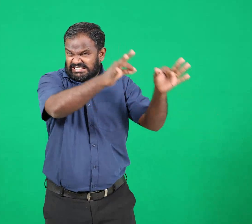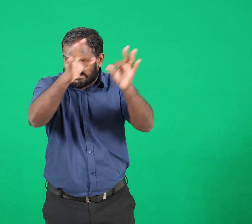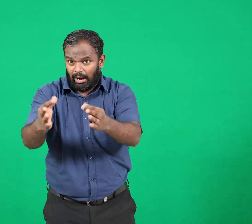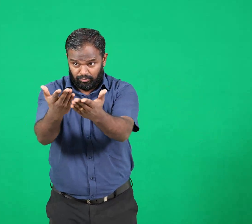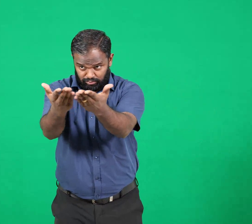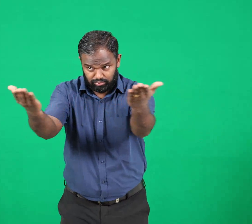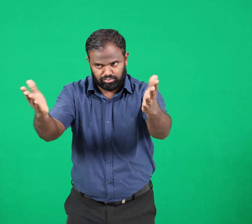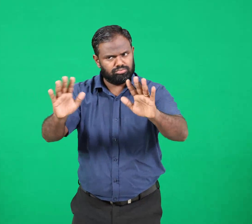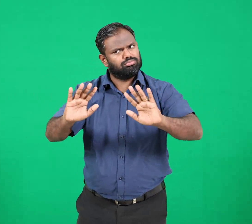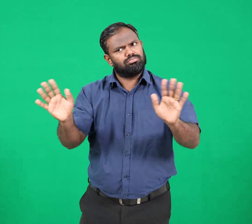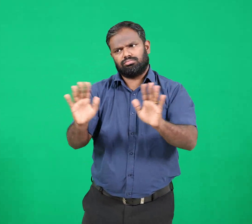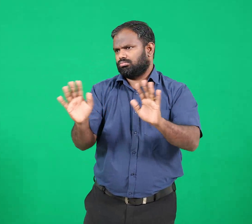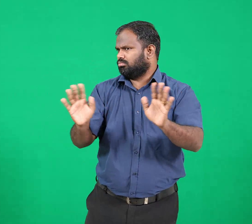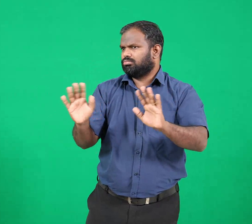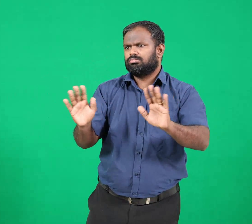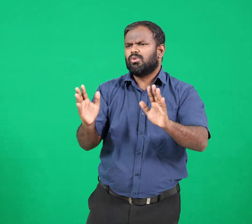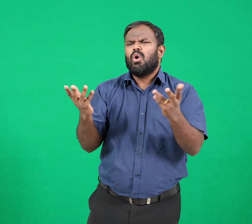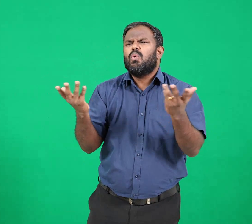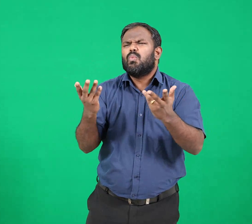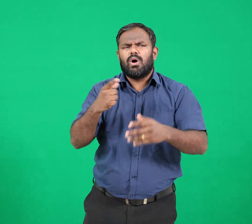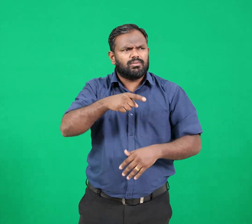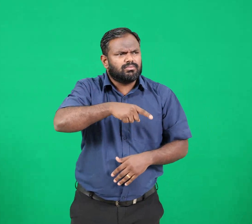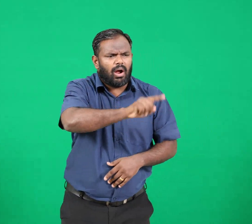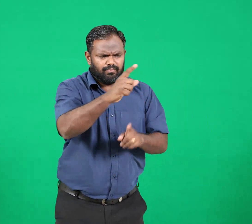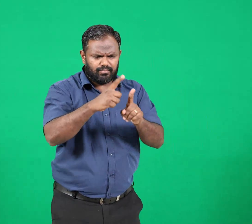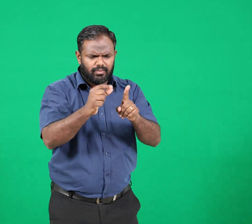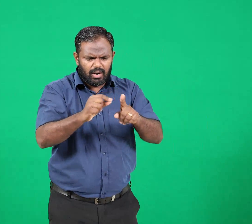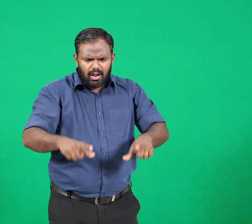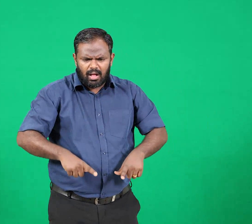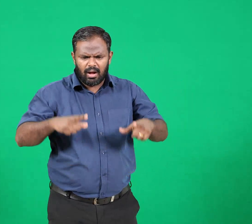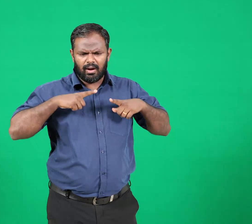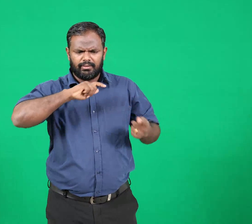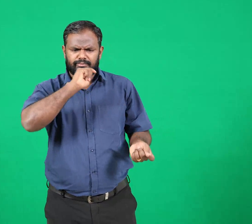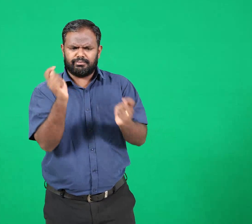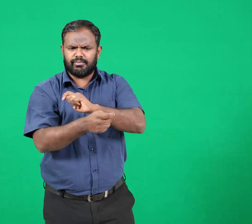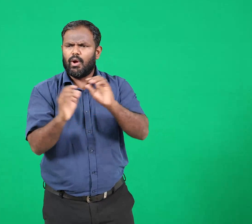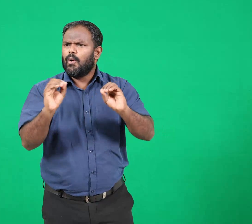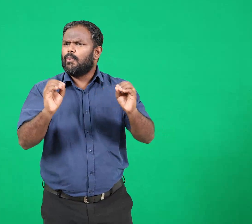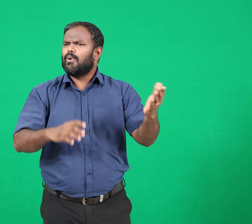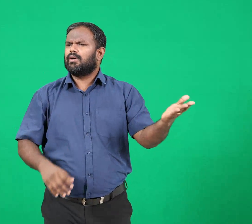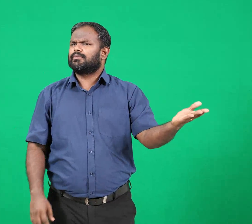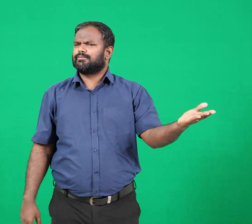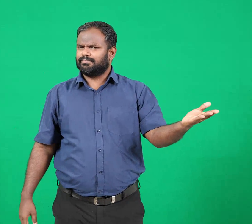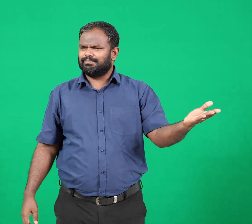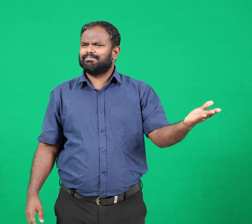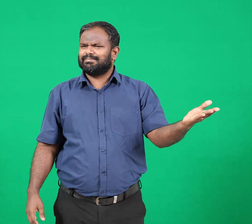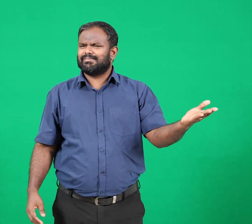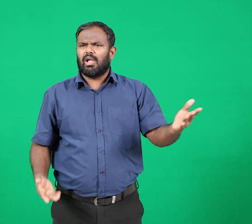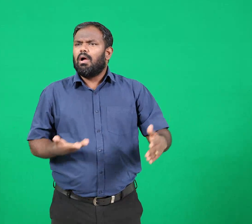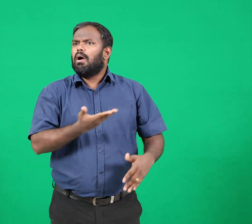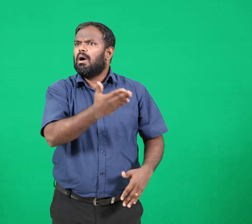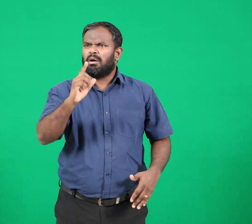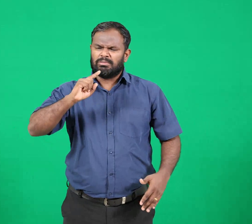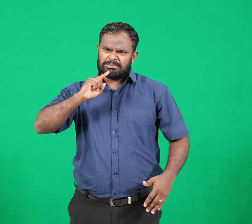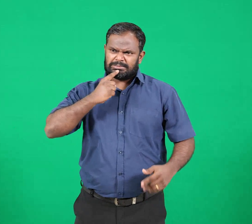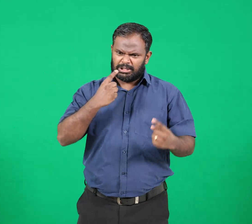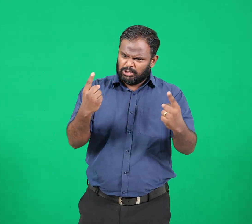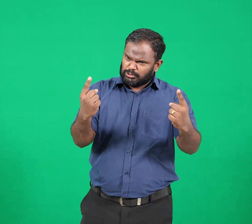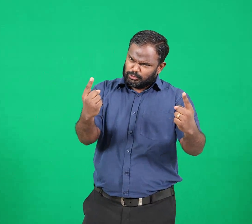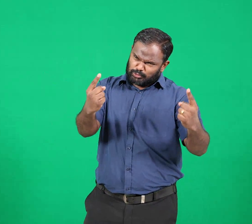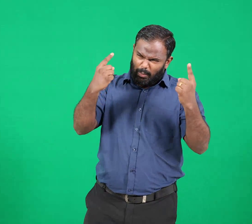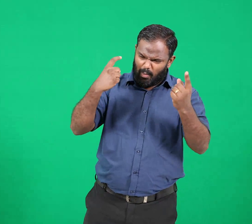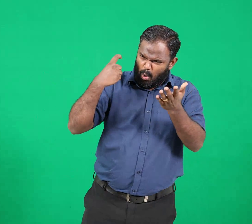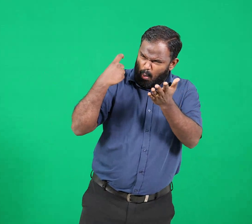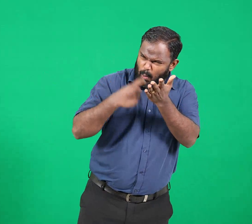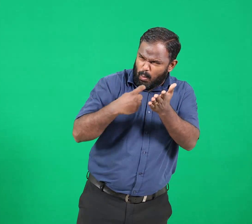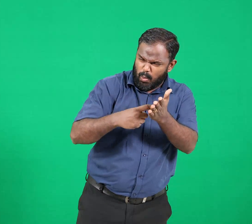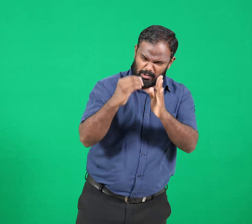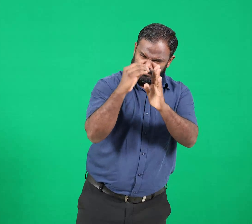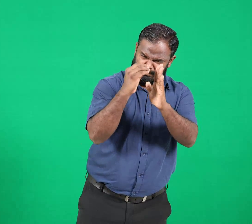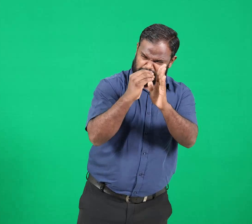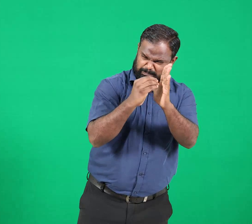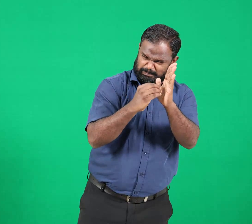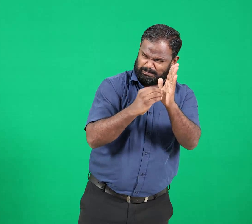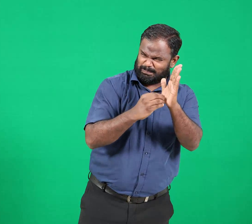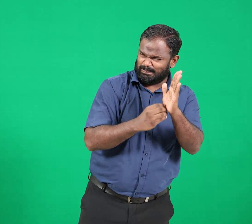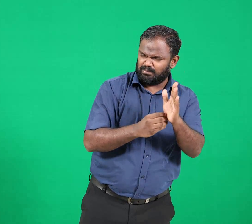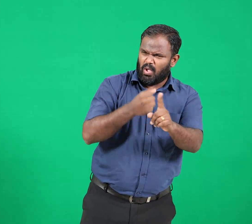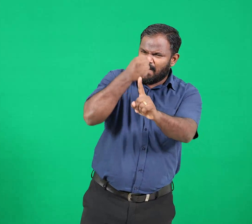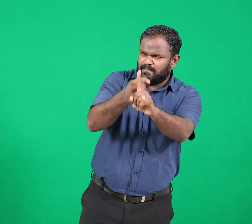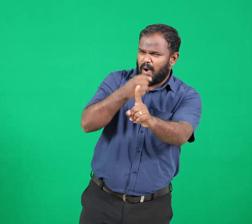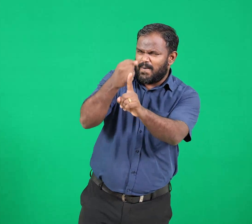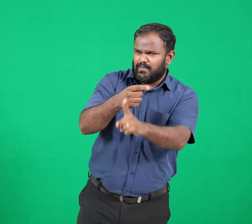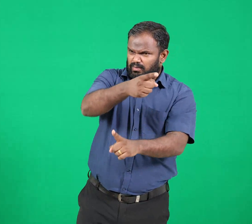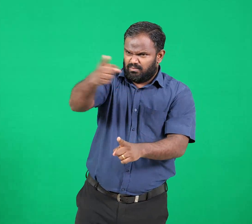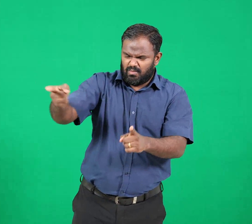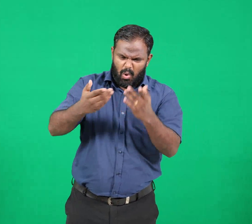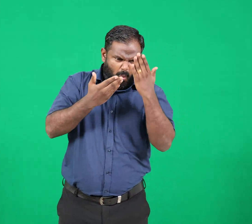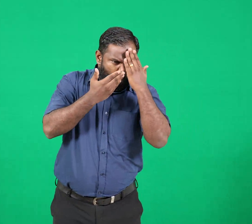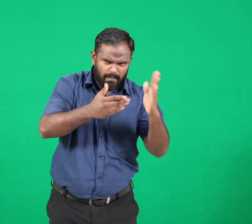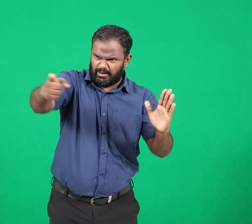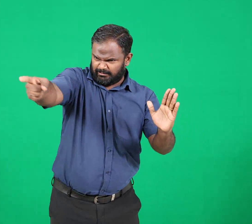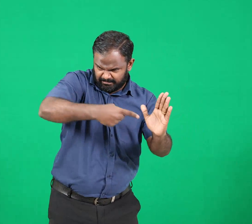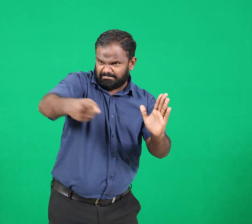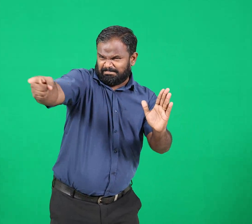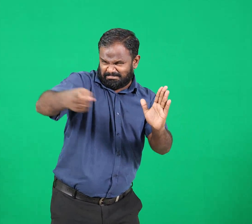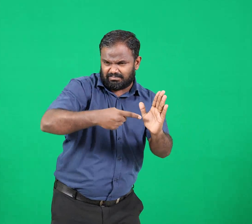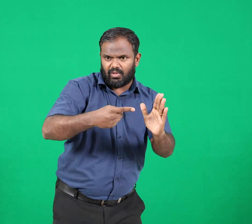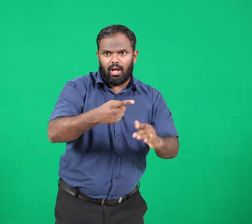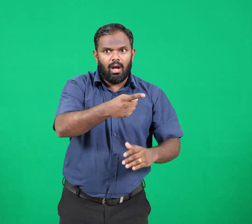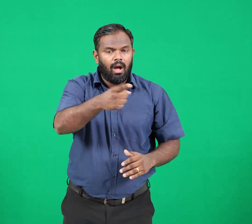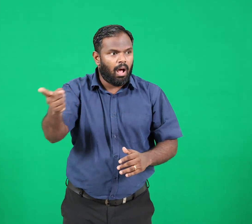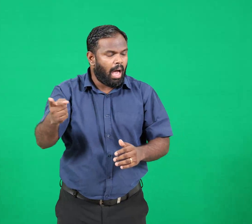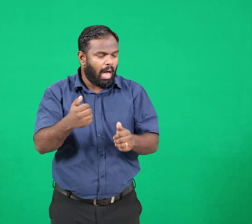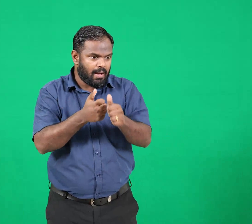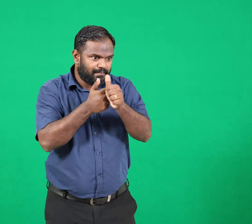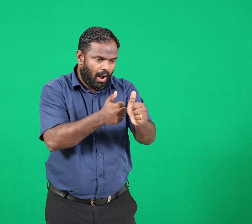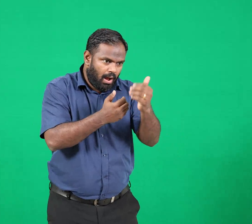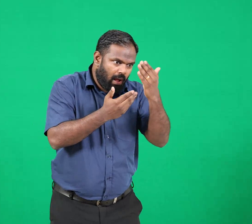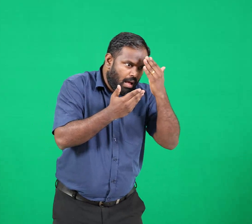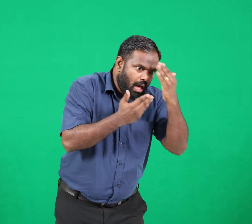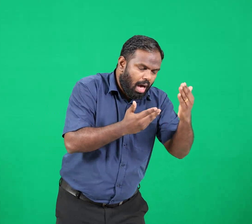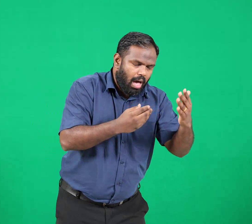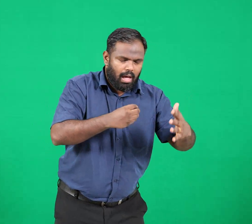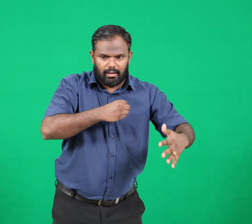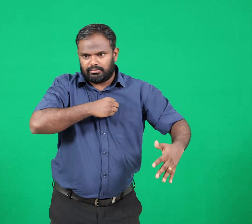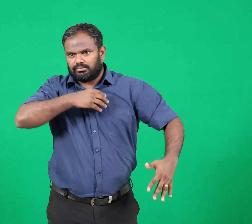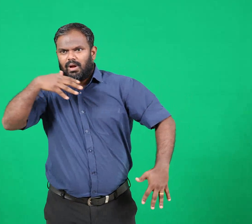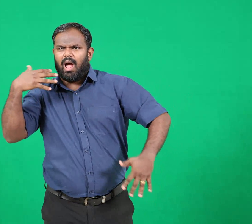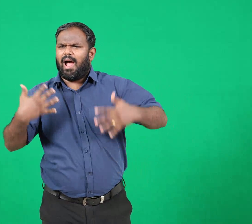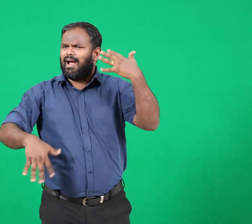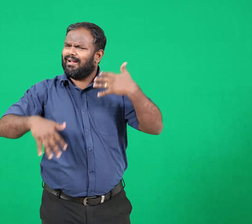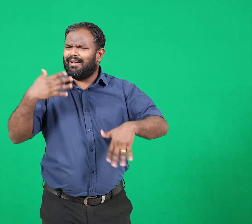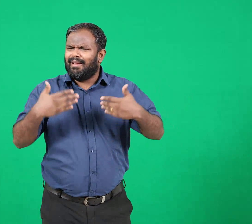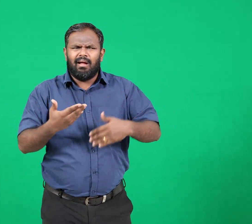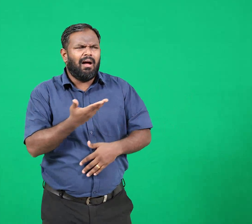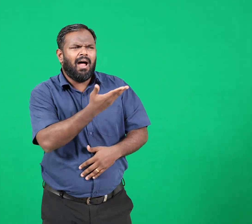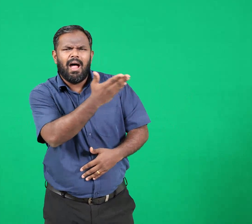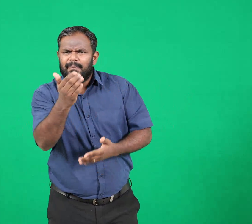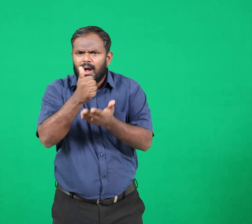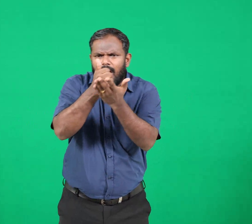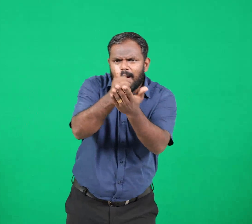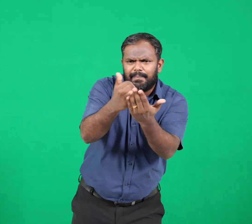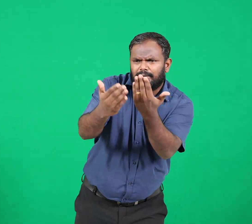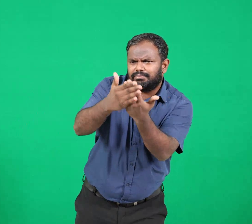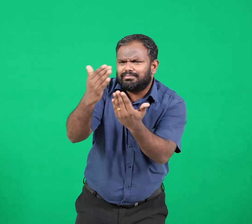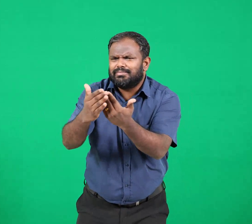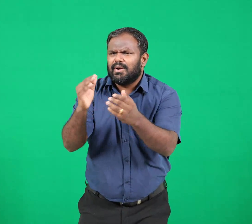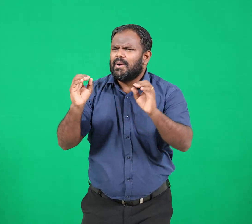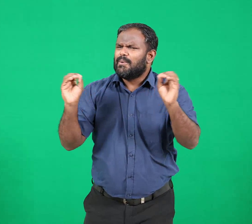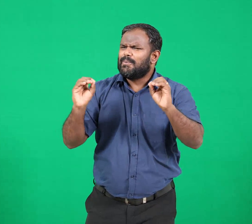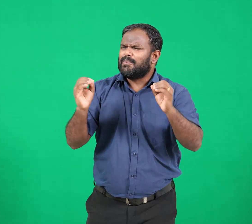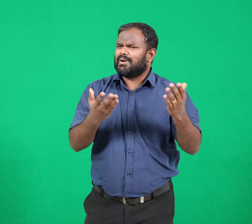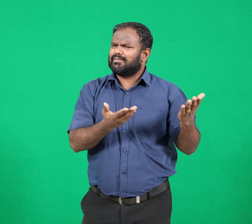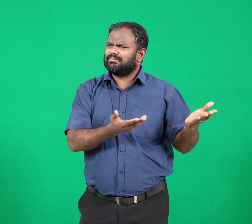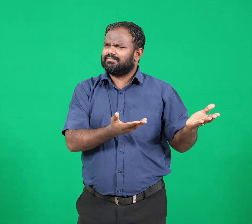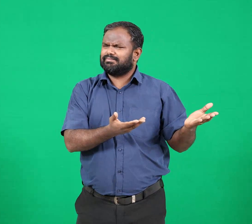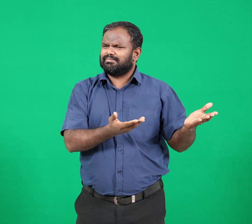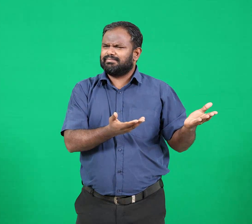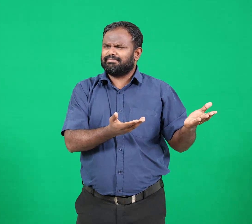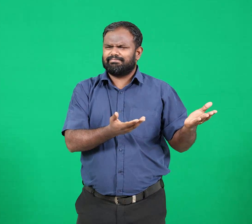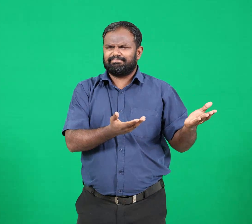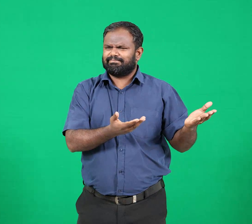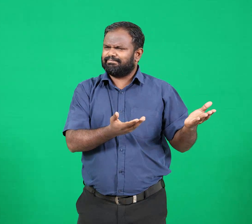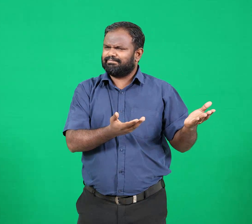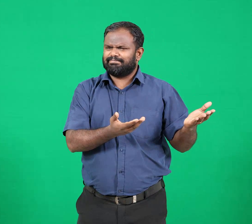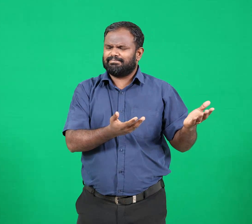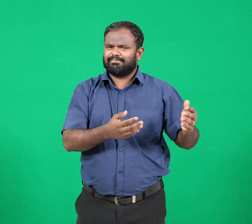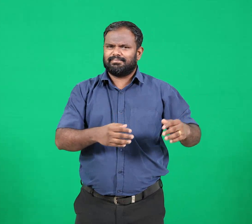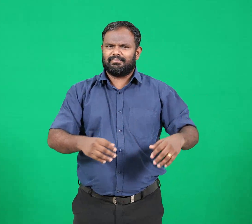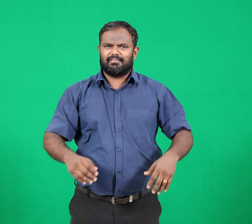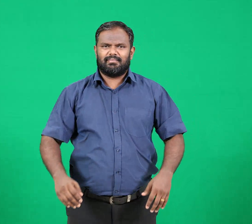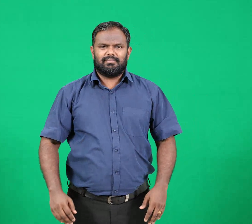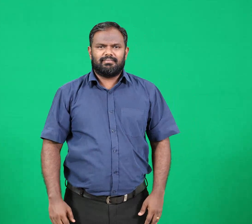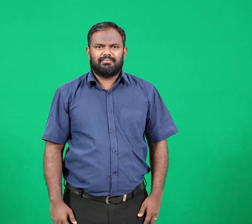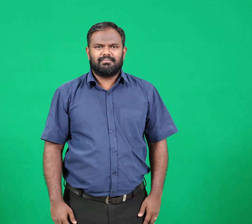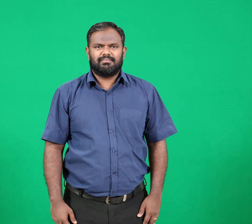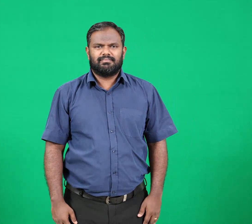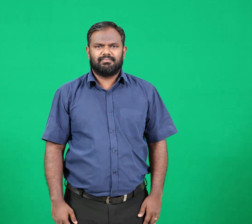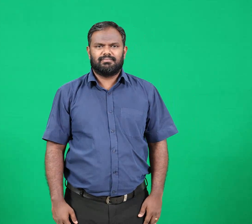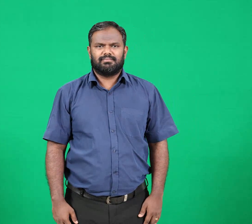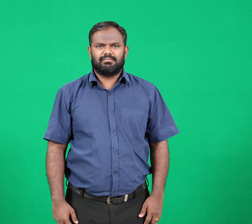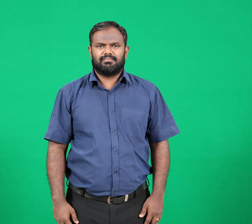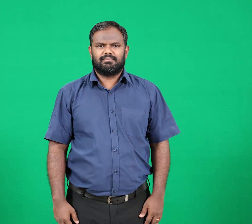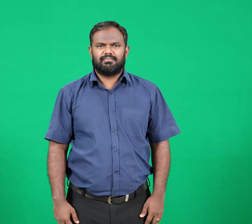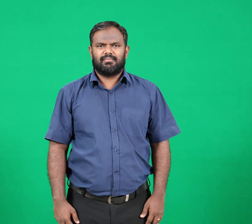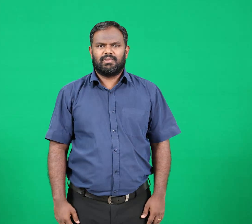They tie up heavy, burdensome loads and lay them on men's shoulders, but they themselves are not willing to lift a finger to move them.